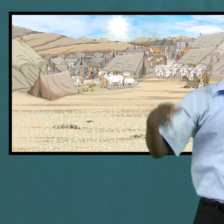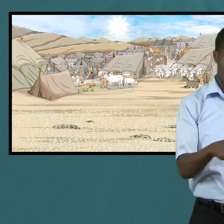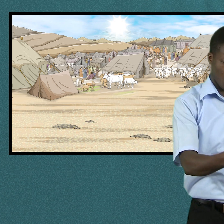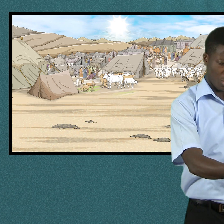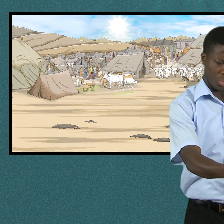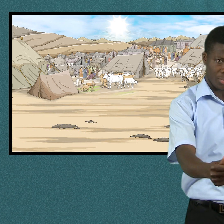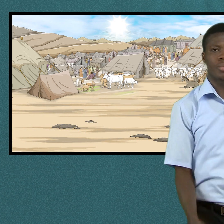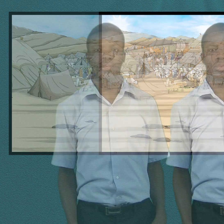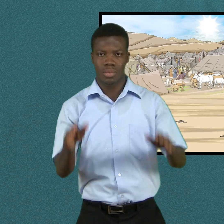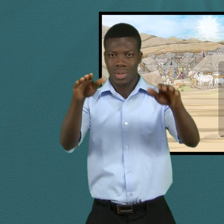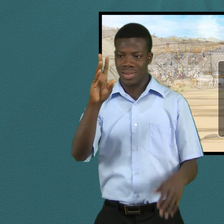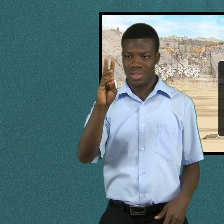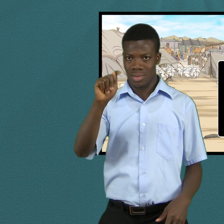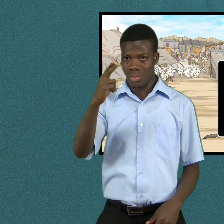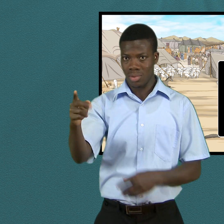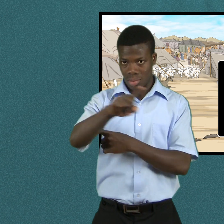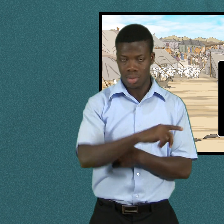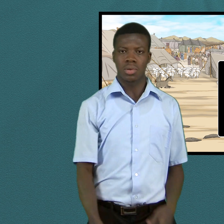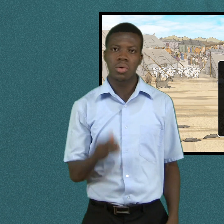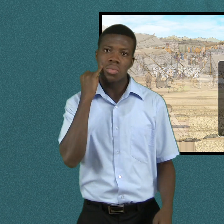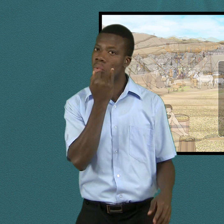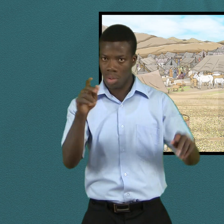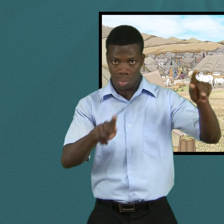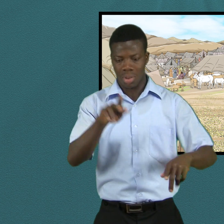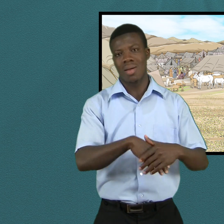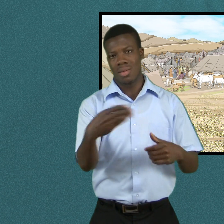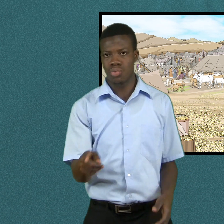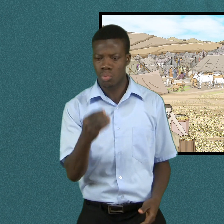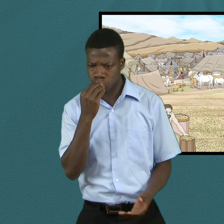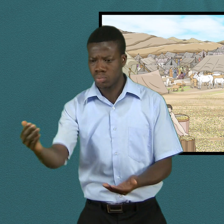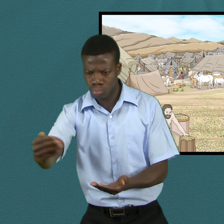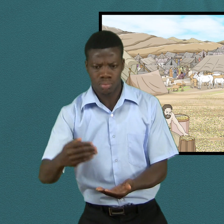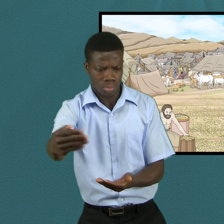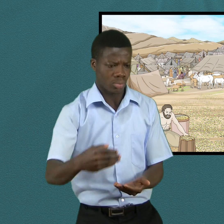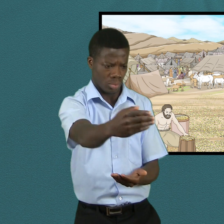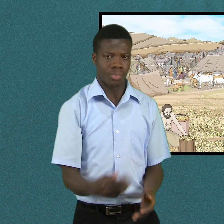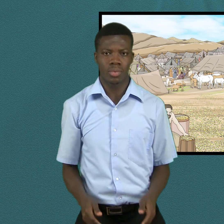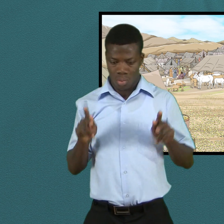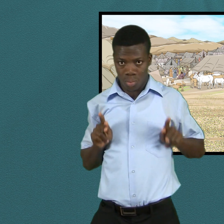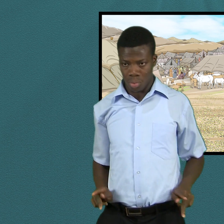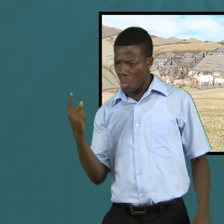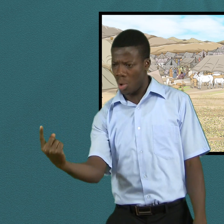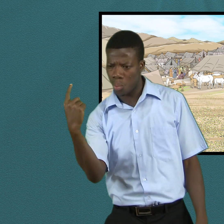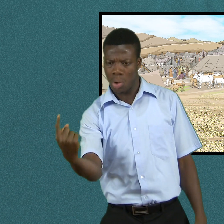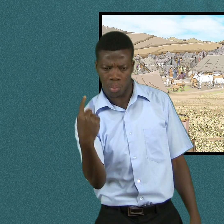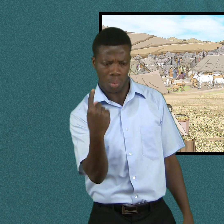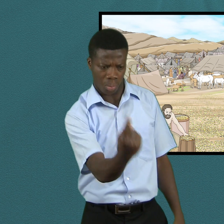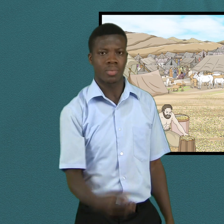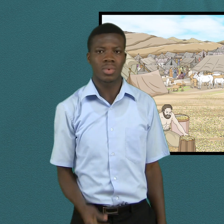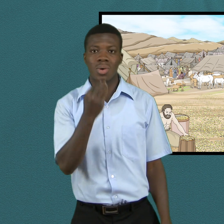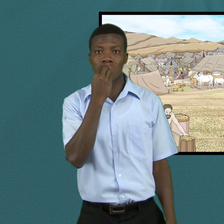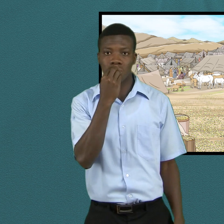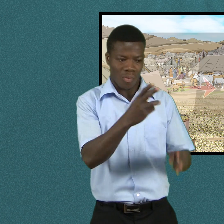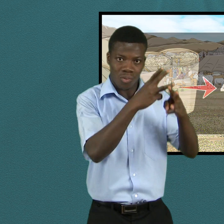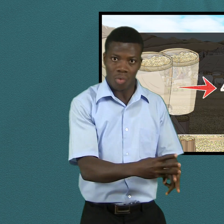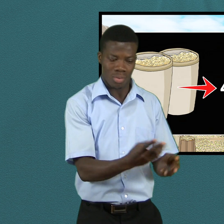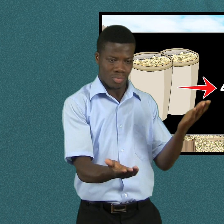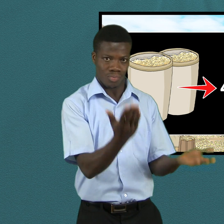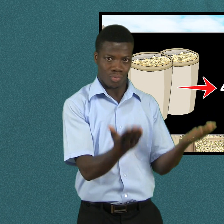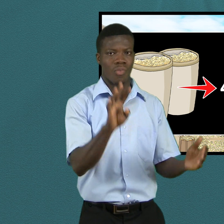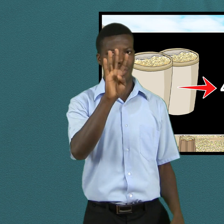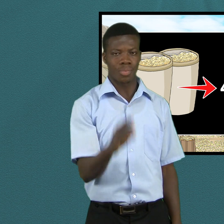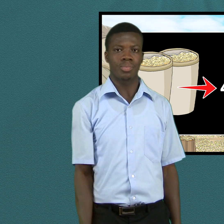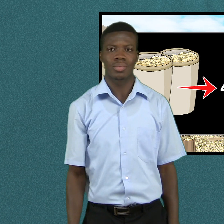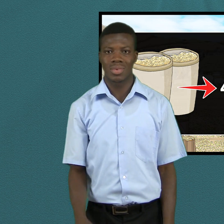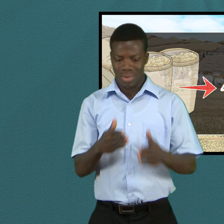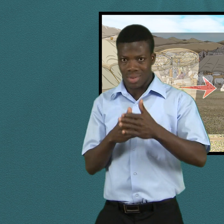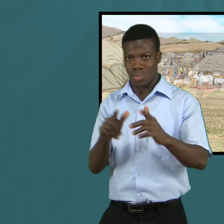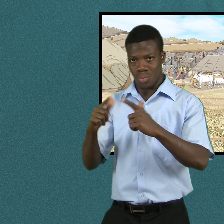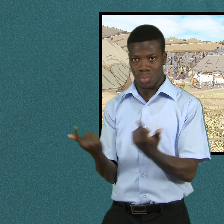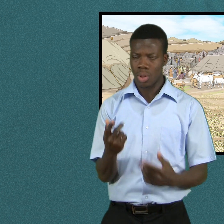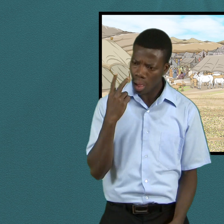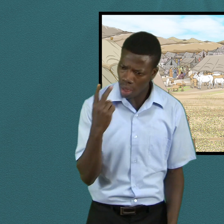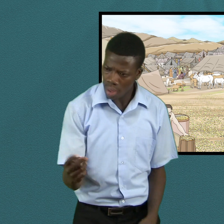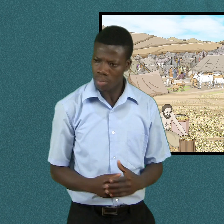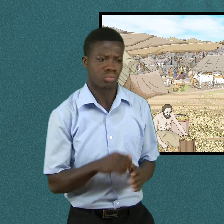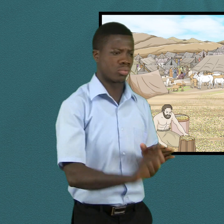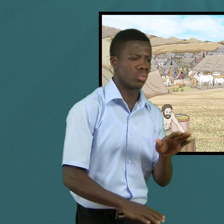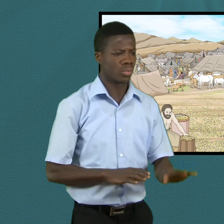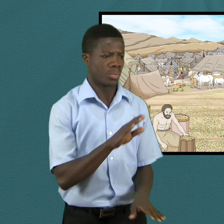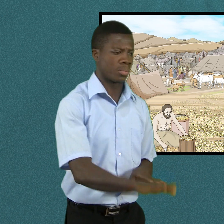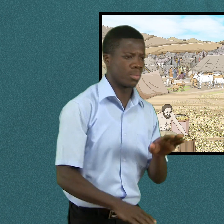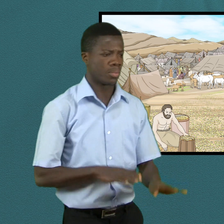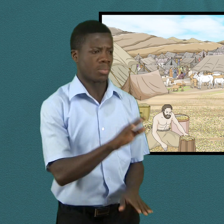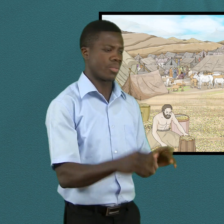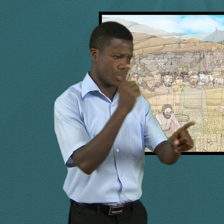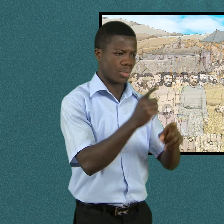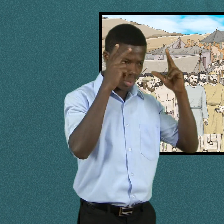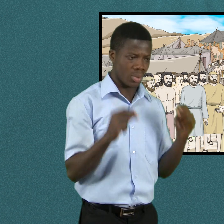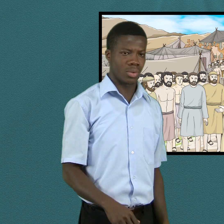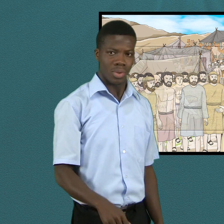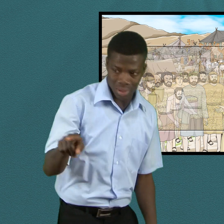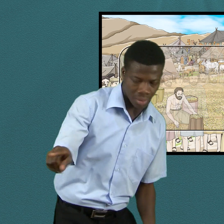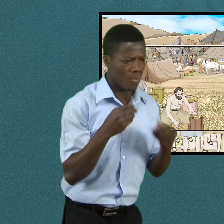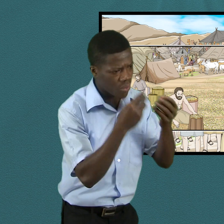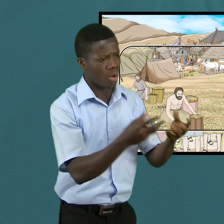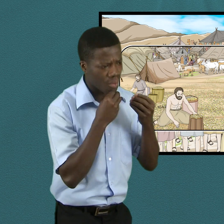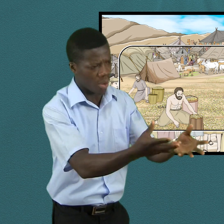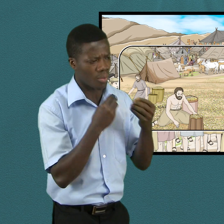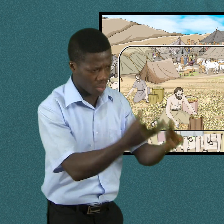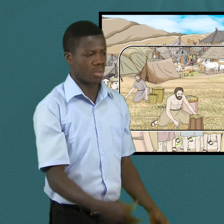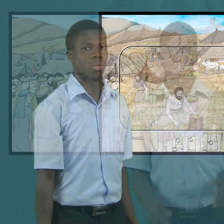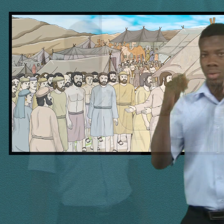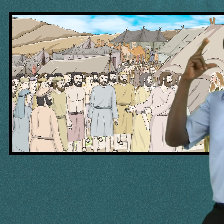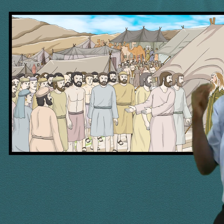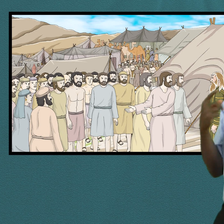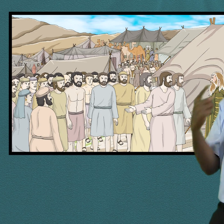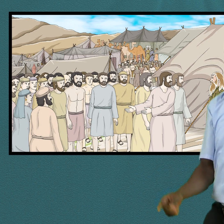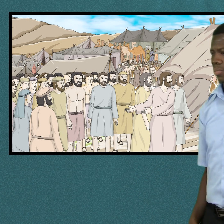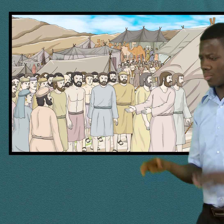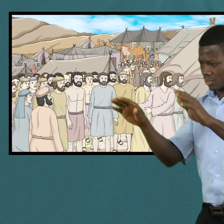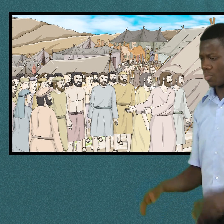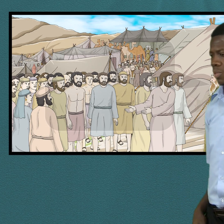On the sixth day, they gathered twice as much food—two omers per person —and all the leaders of the congregation came and reported this to Moses.